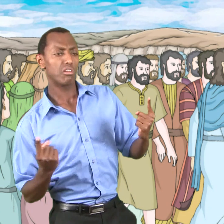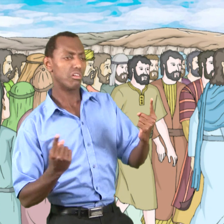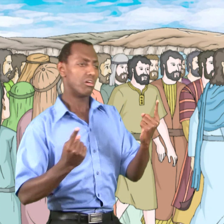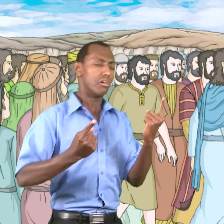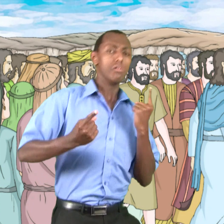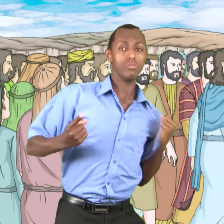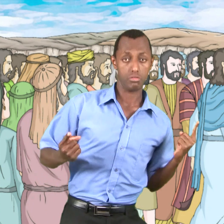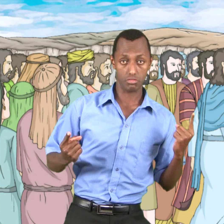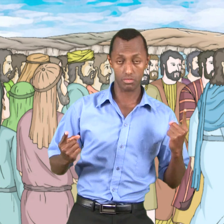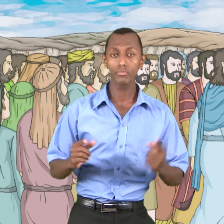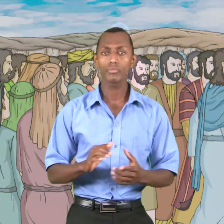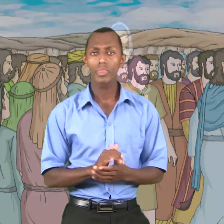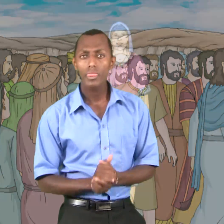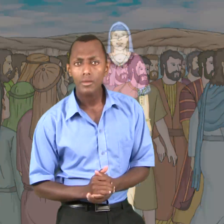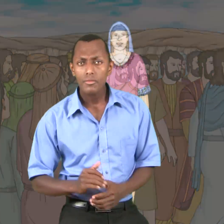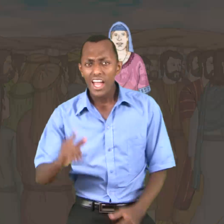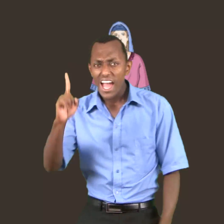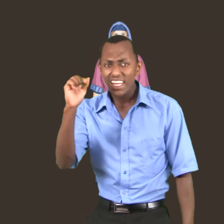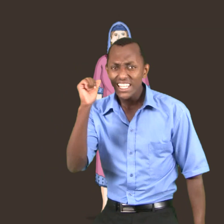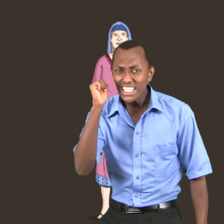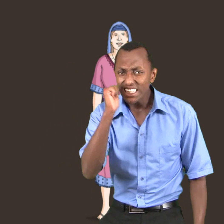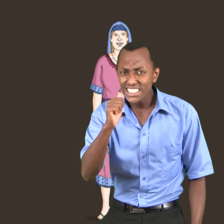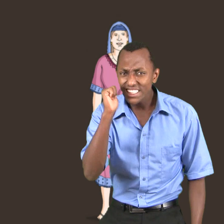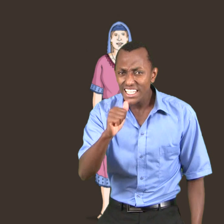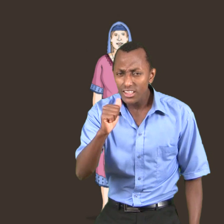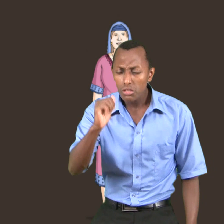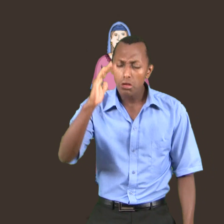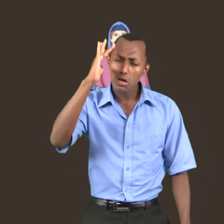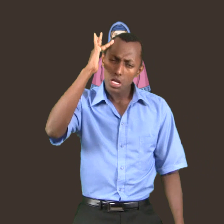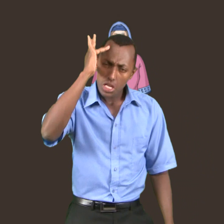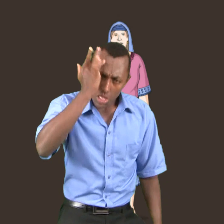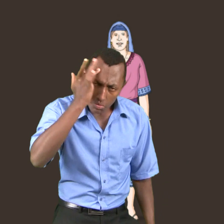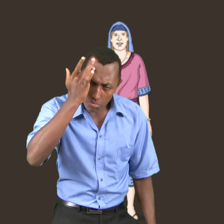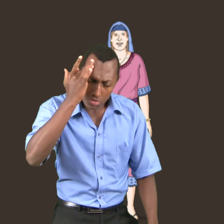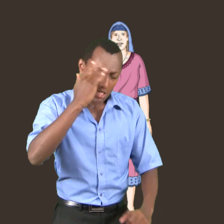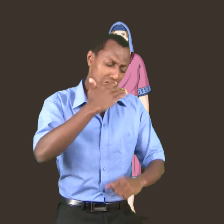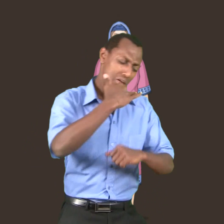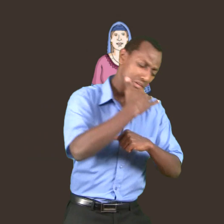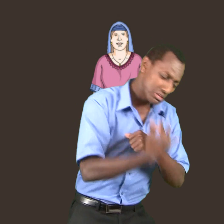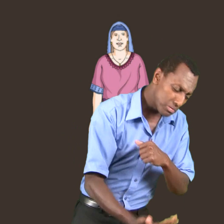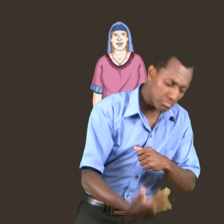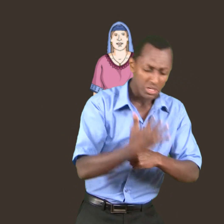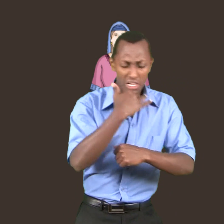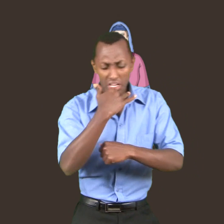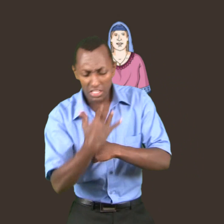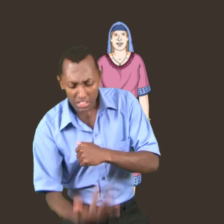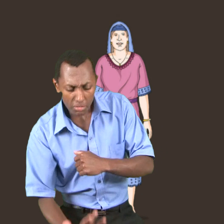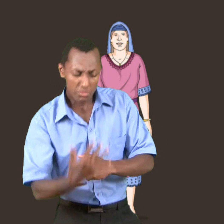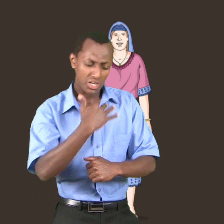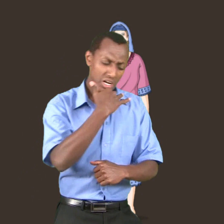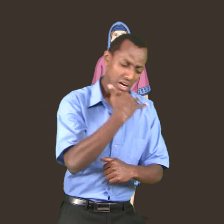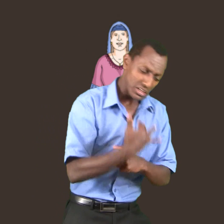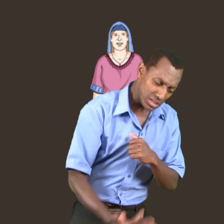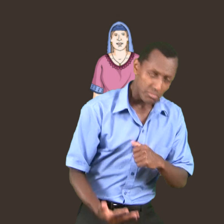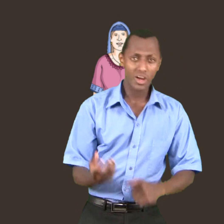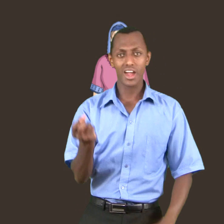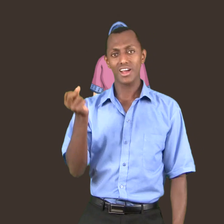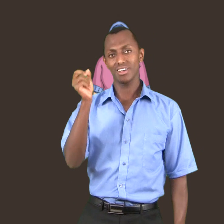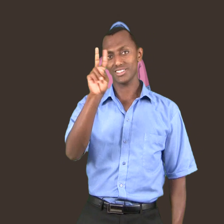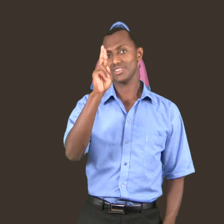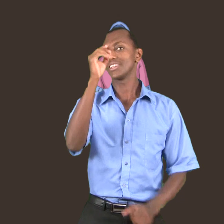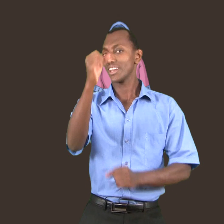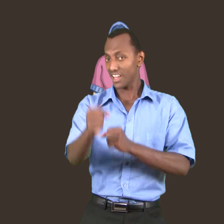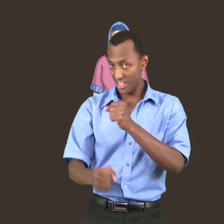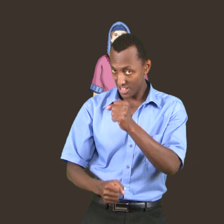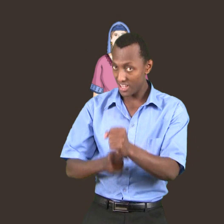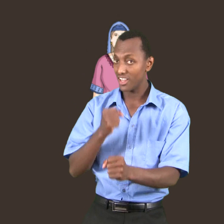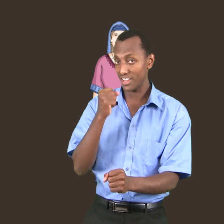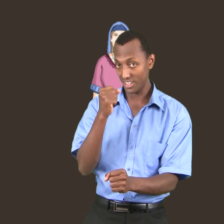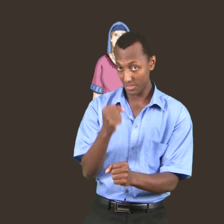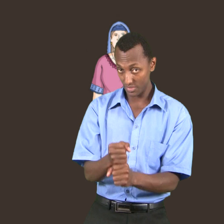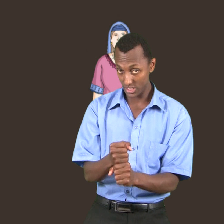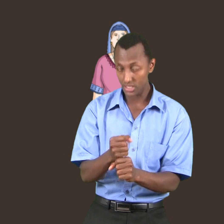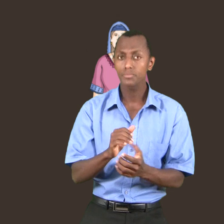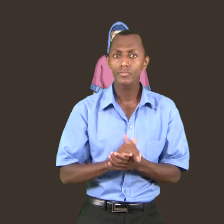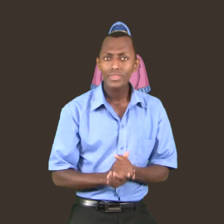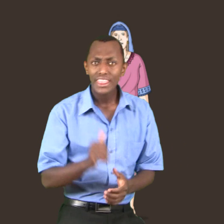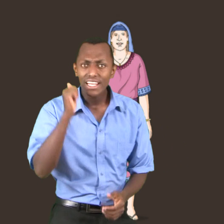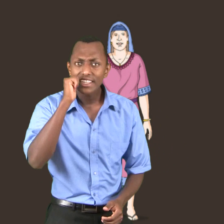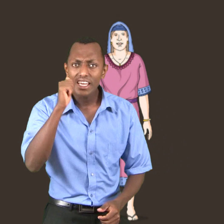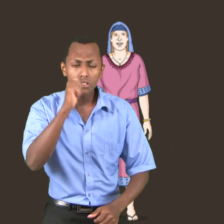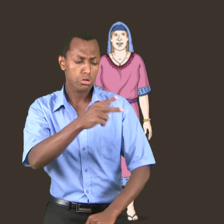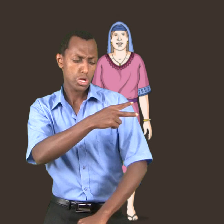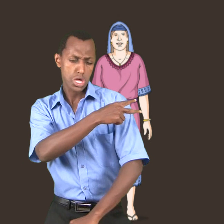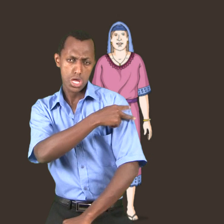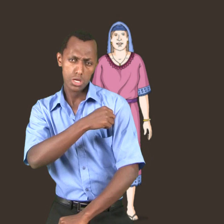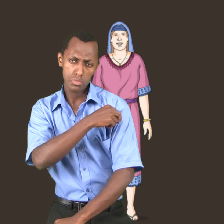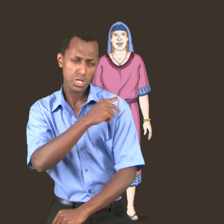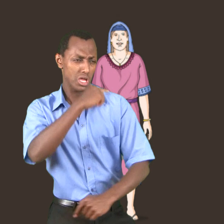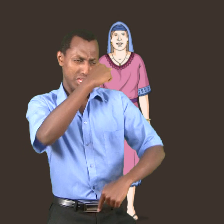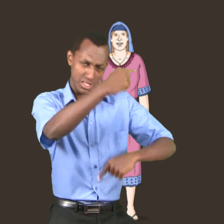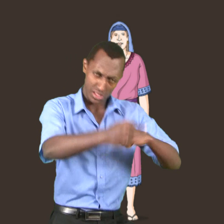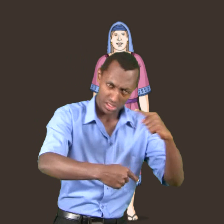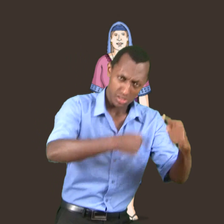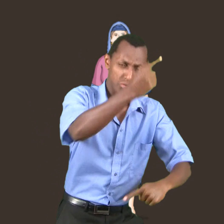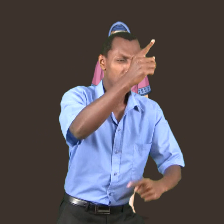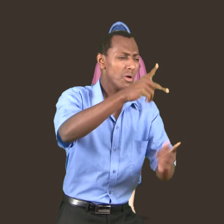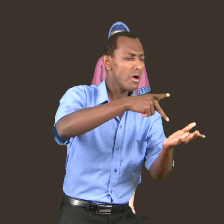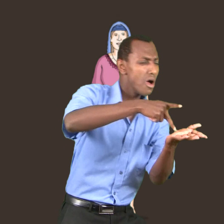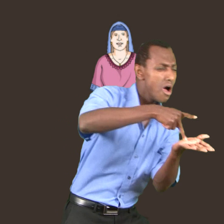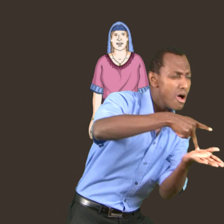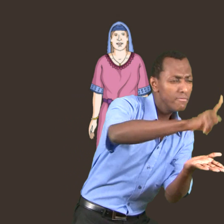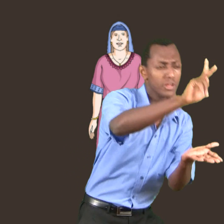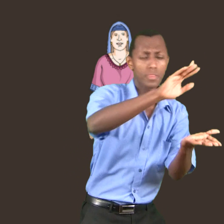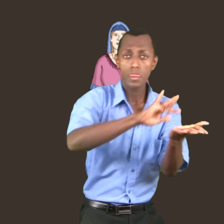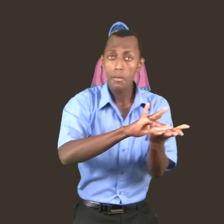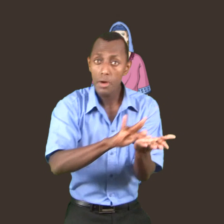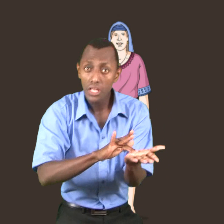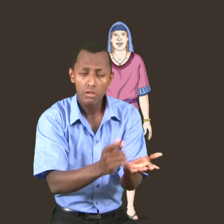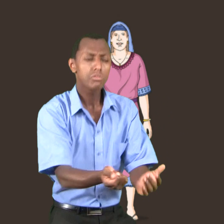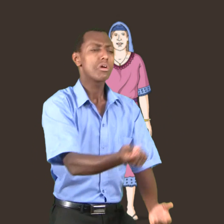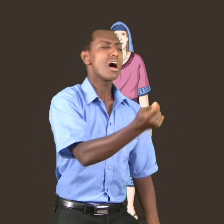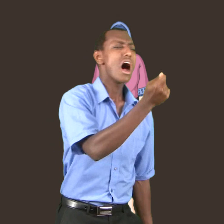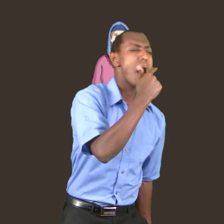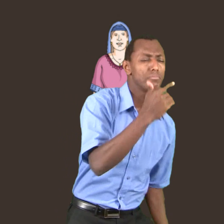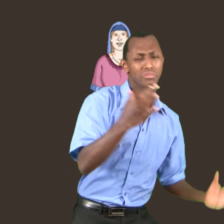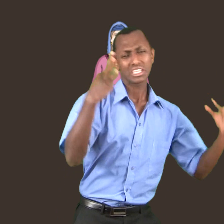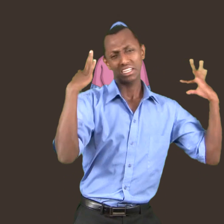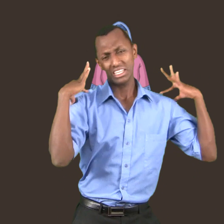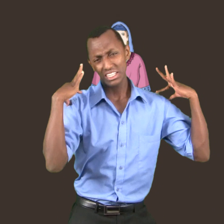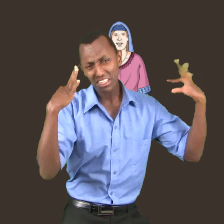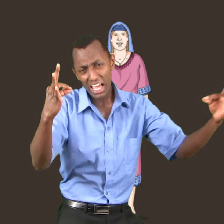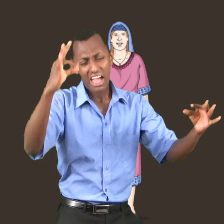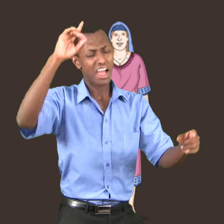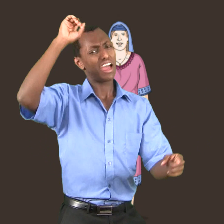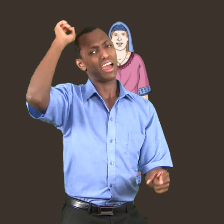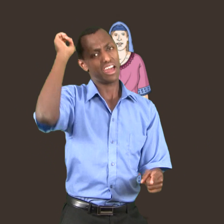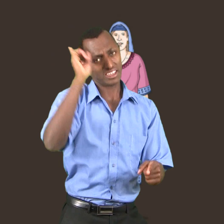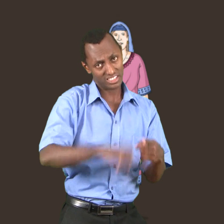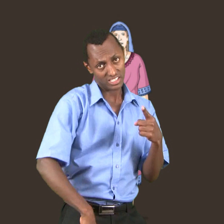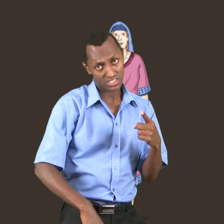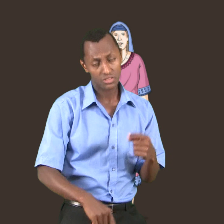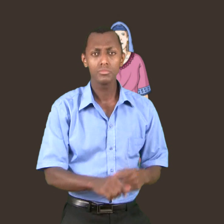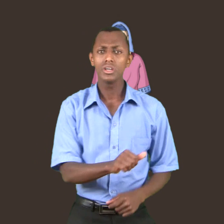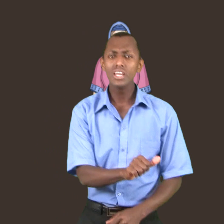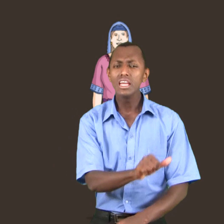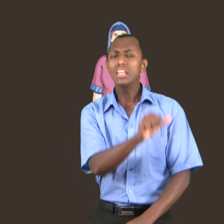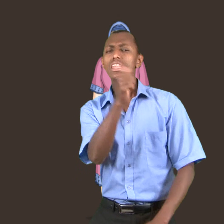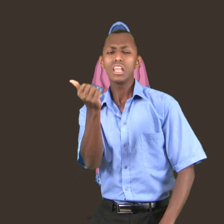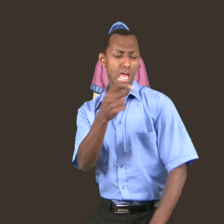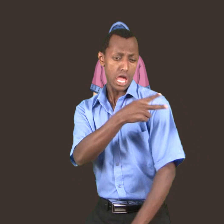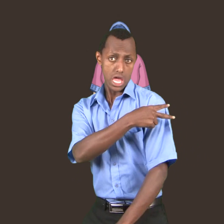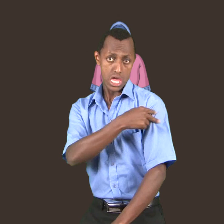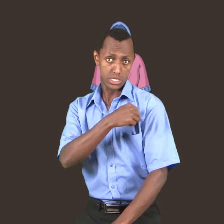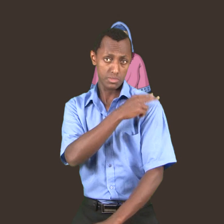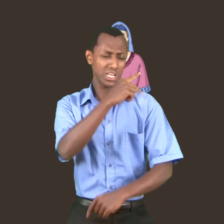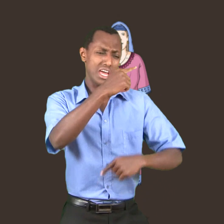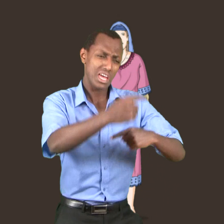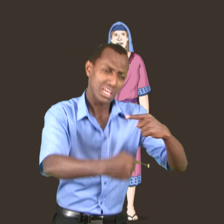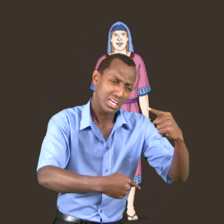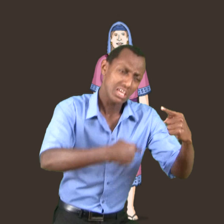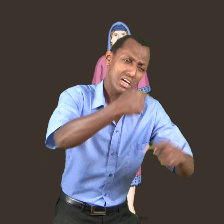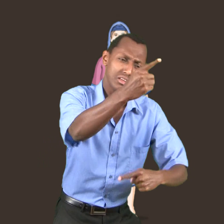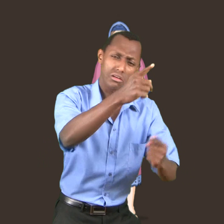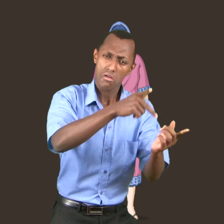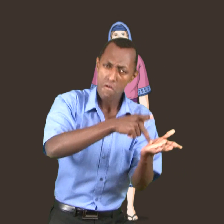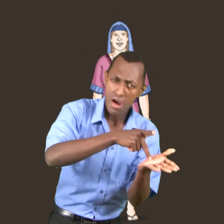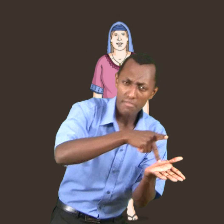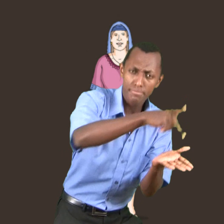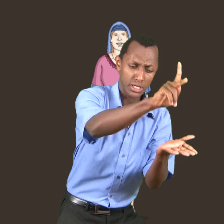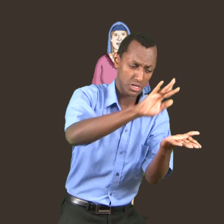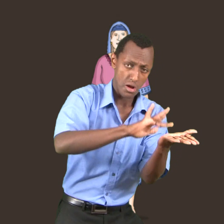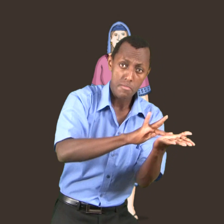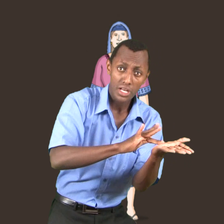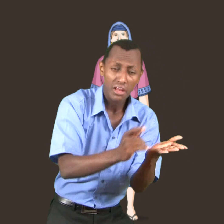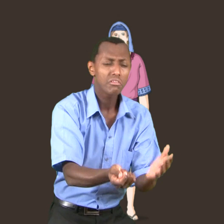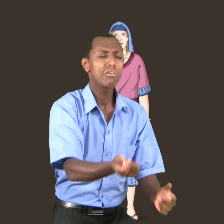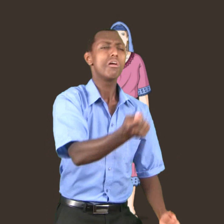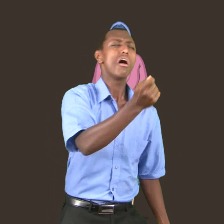And a woman was there who had suffered from bleeding for twelve years.